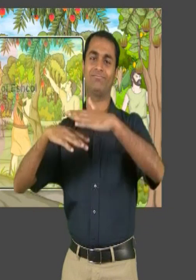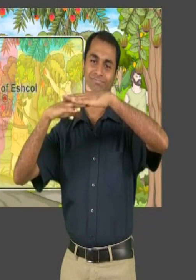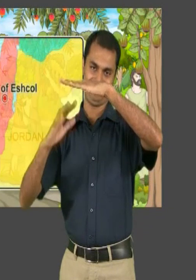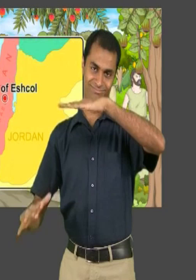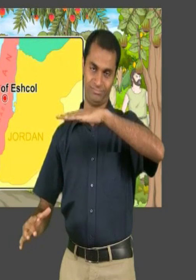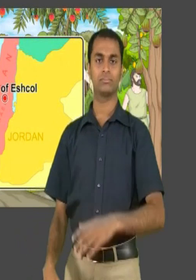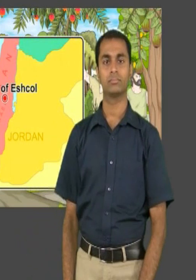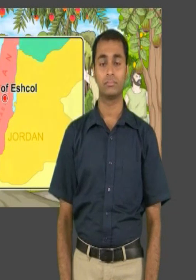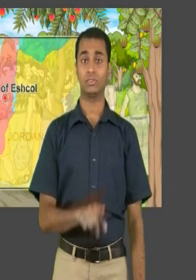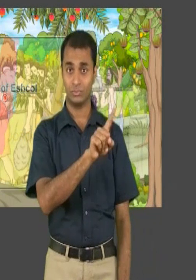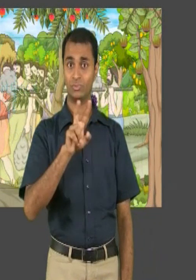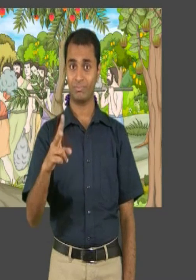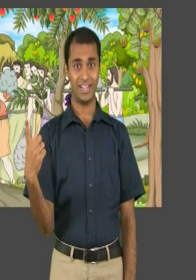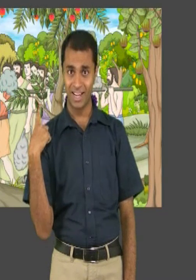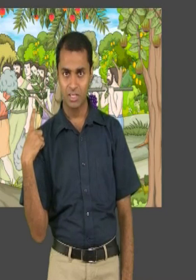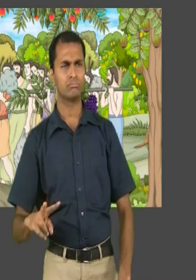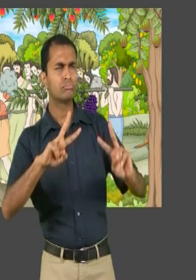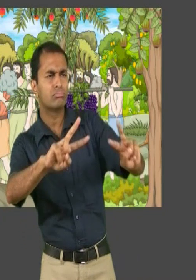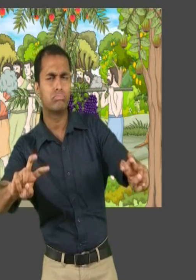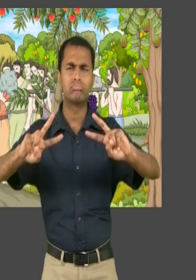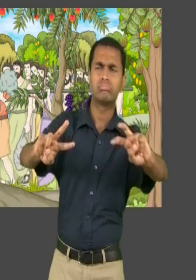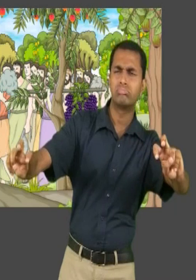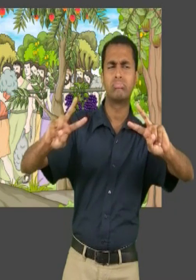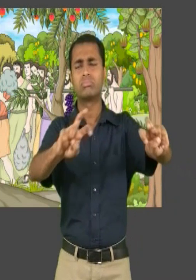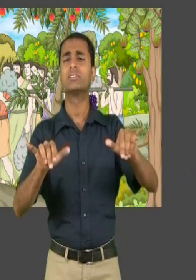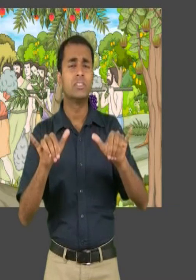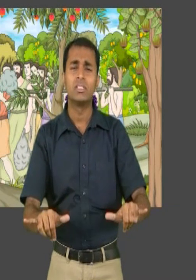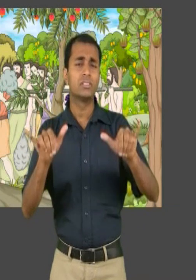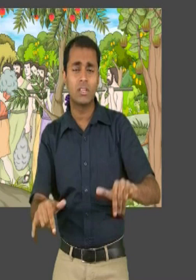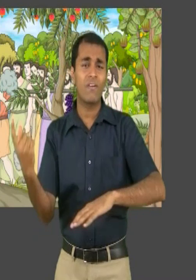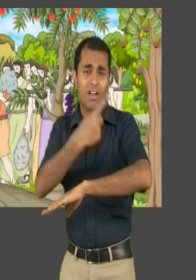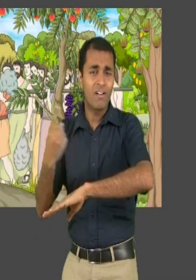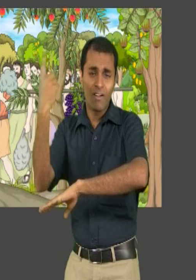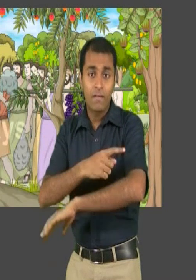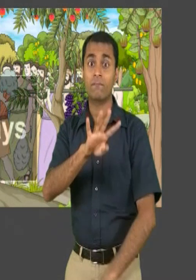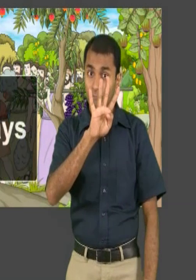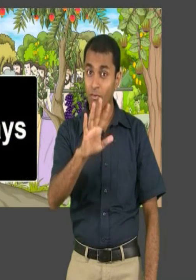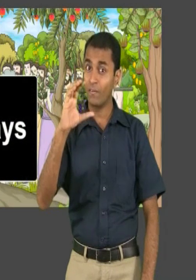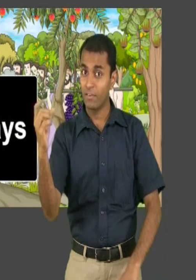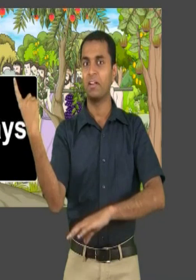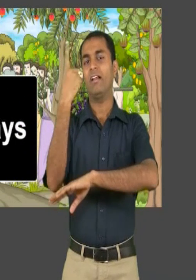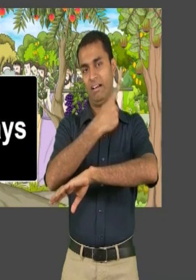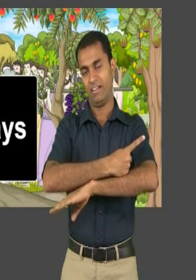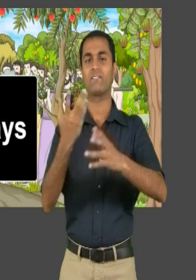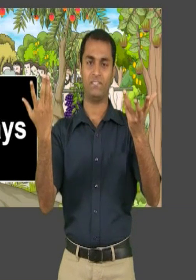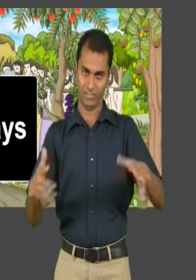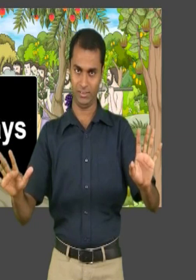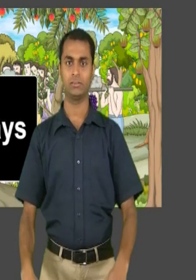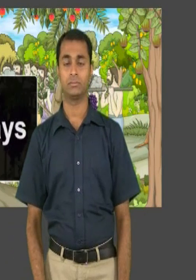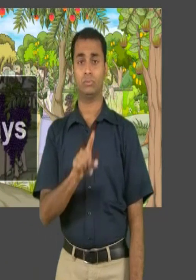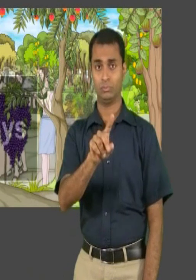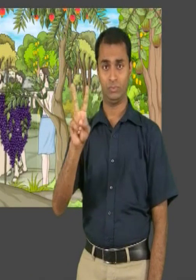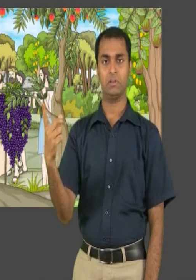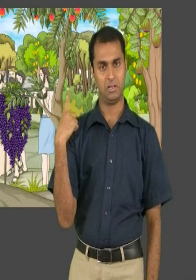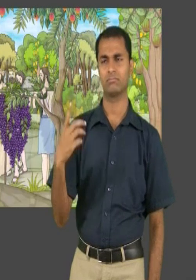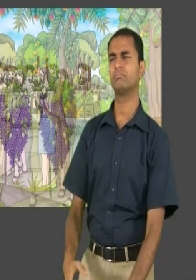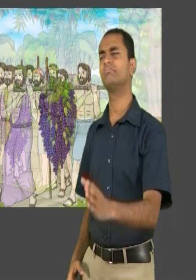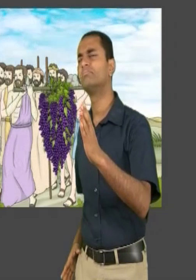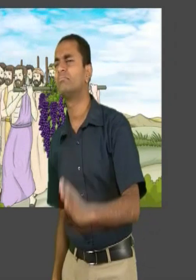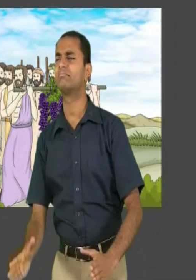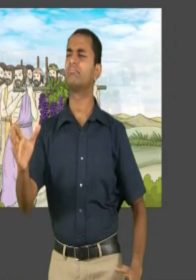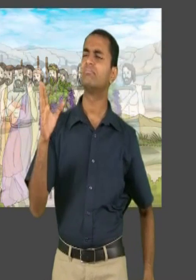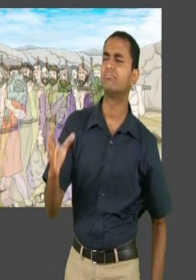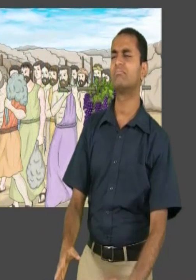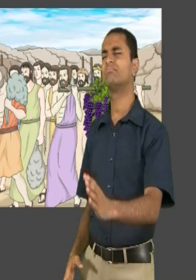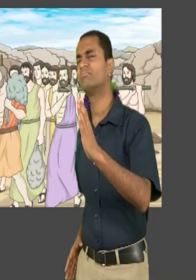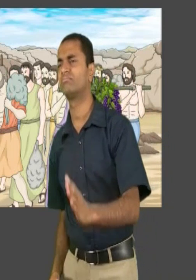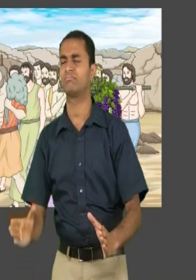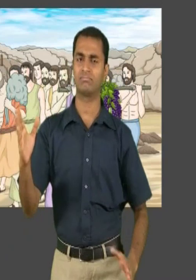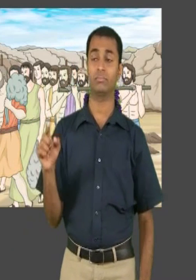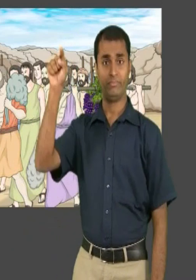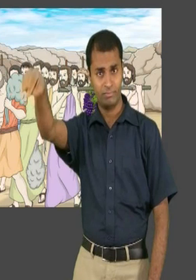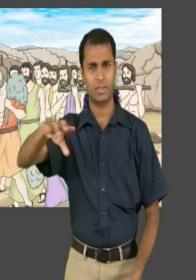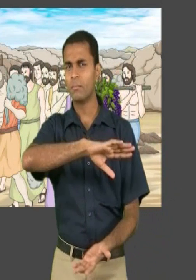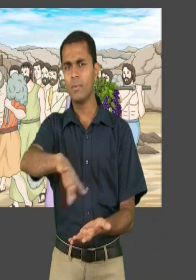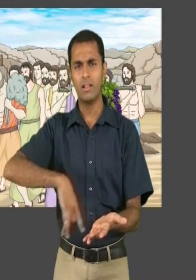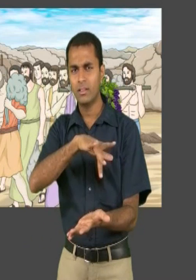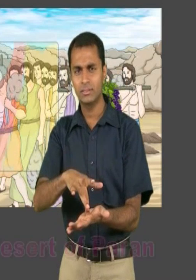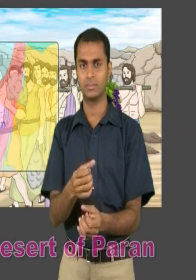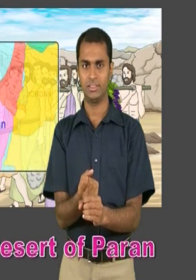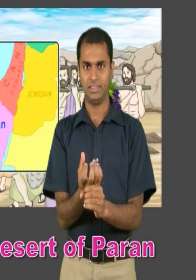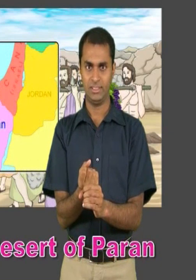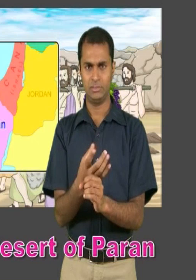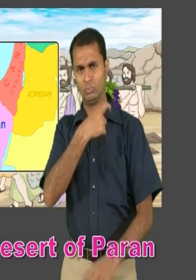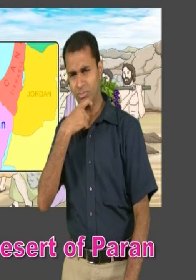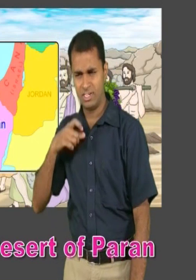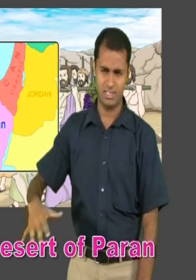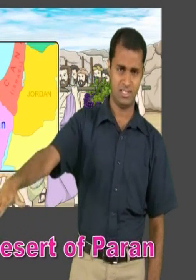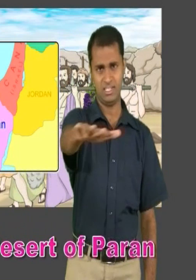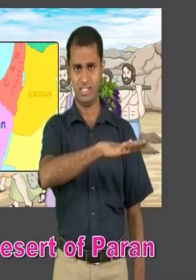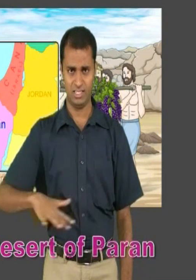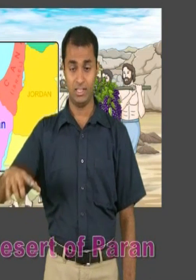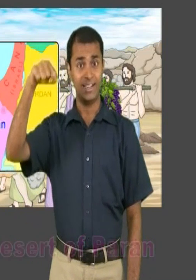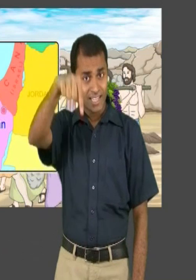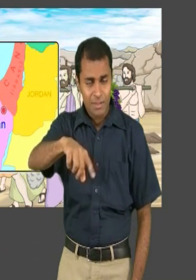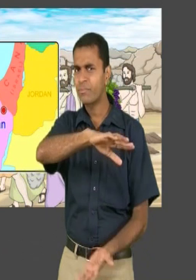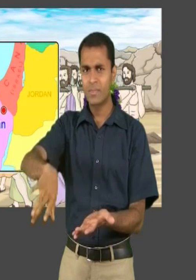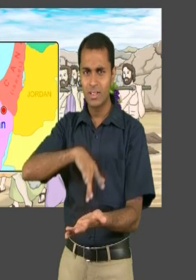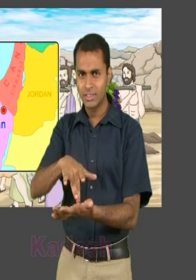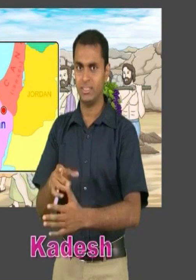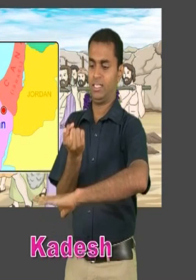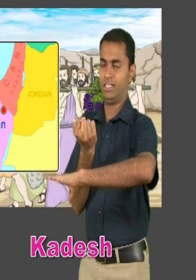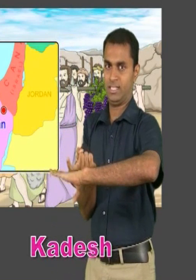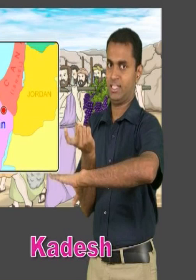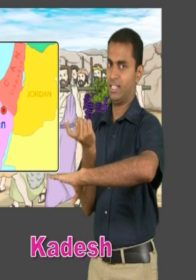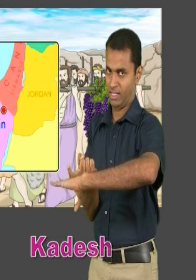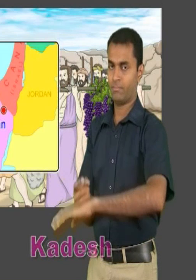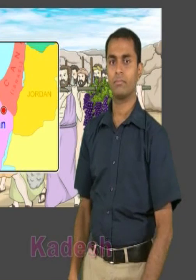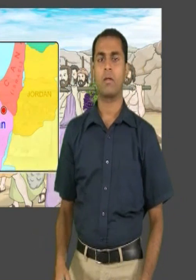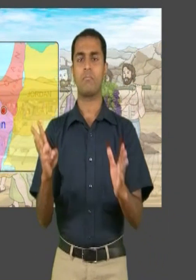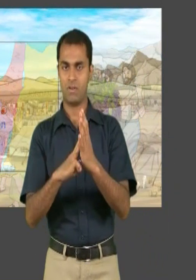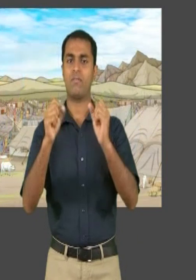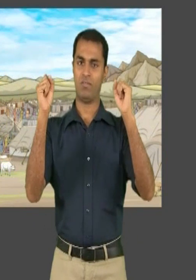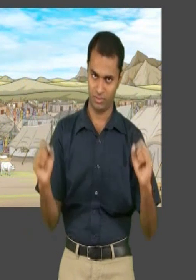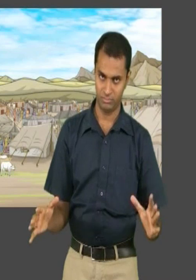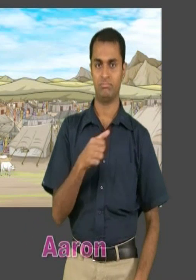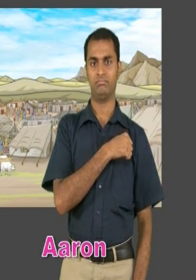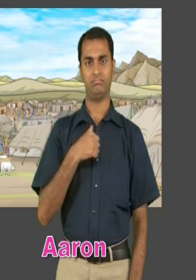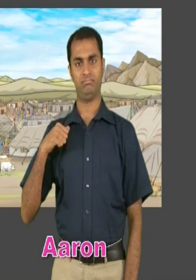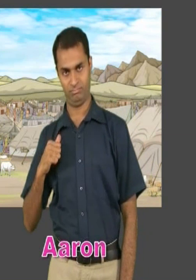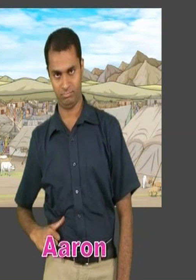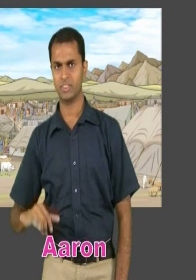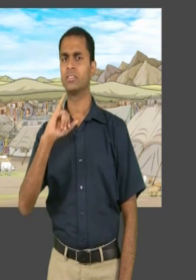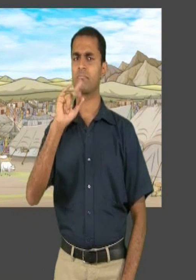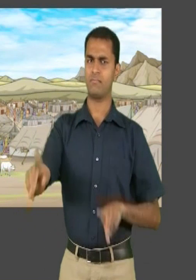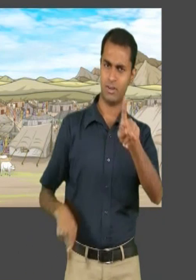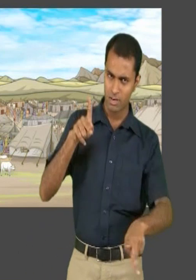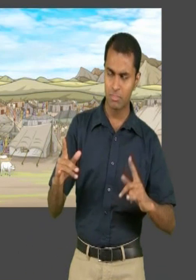After forty days the men returned from spying out the land, and they went back to Moses, Aaron, and the whole congregation of Israel in the Wilderness of Paran at Kadesh.